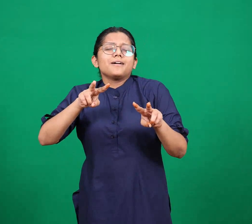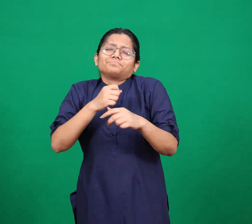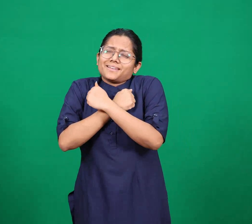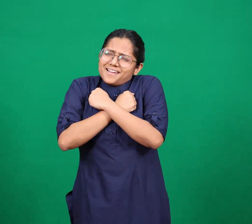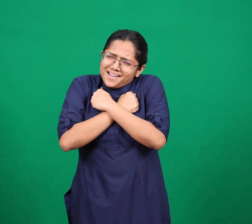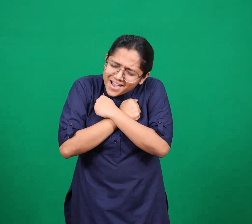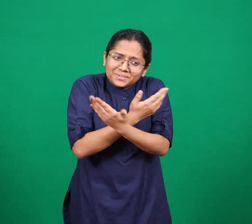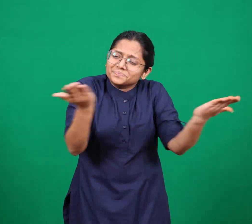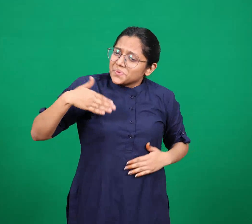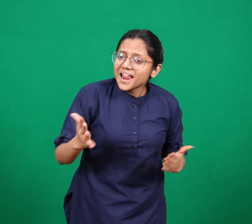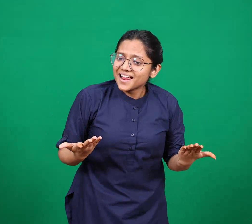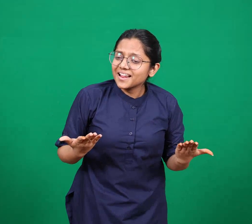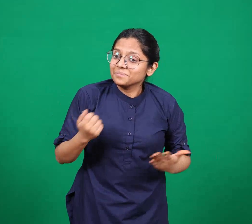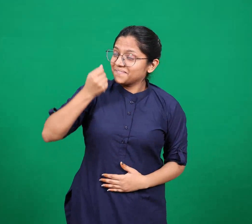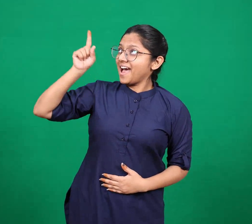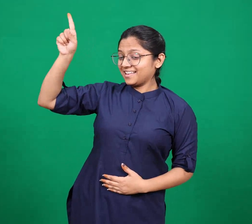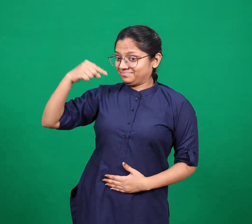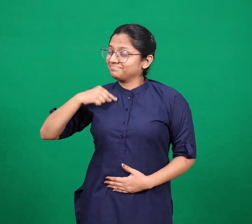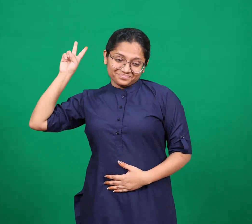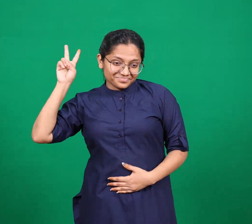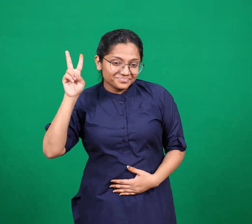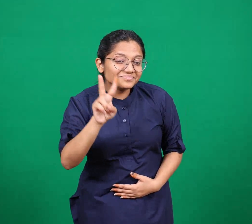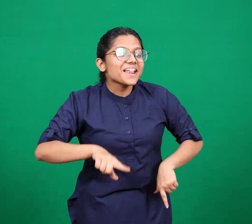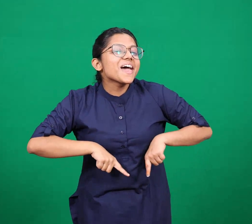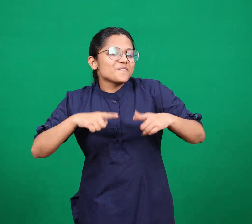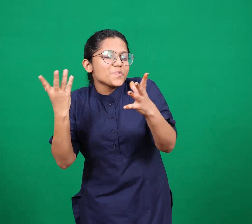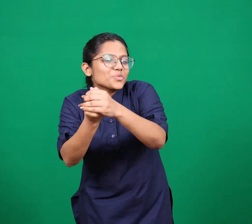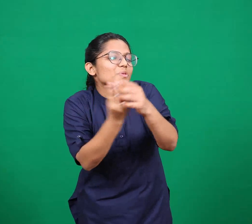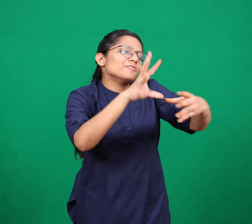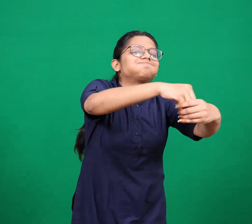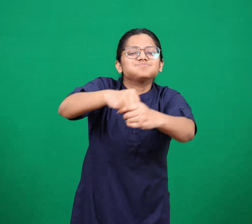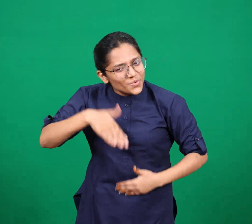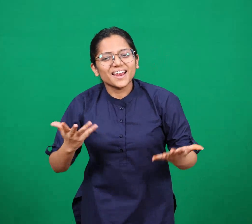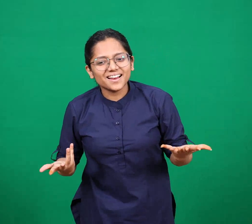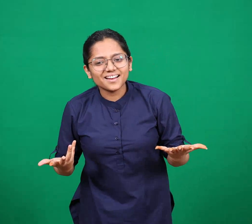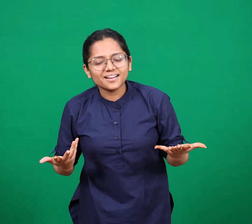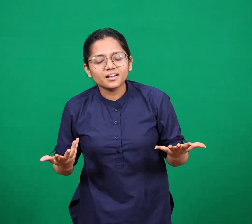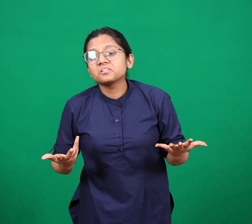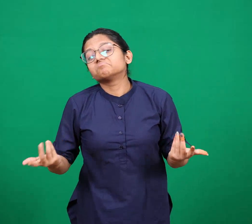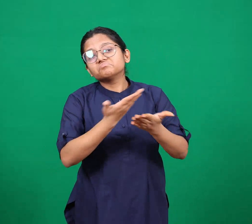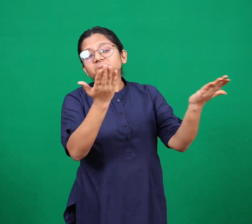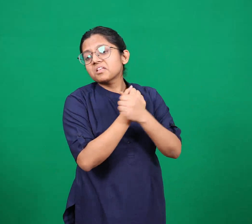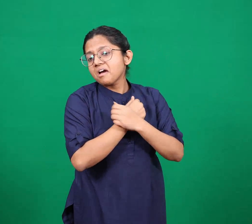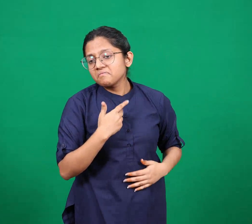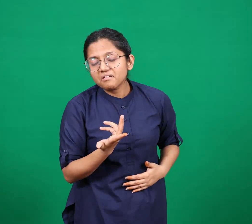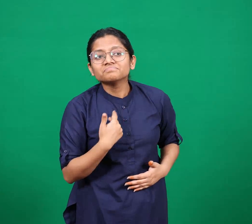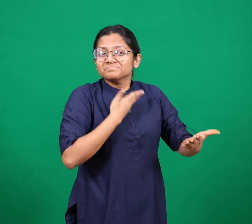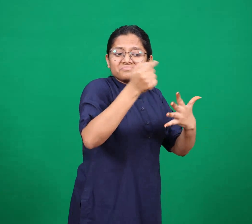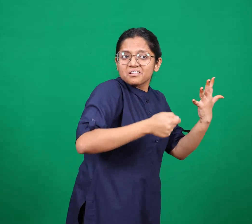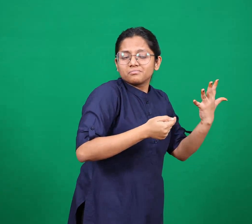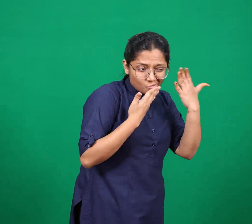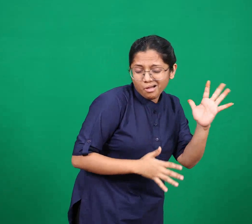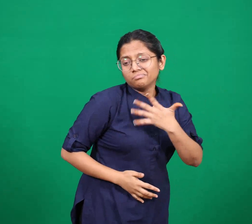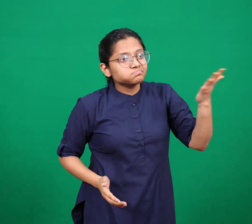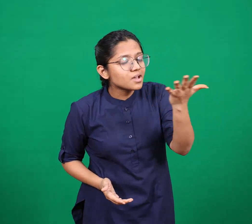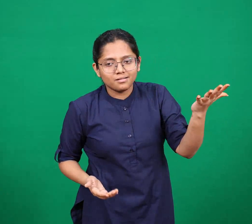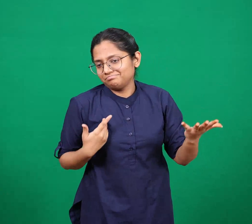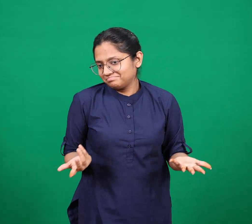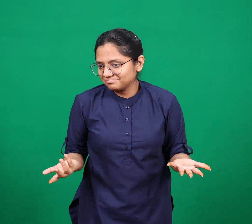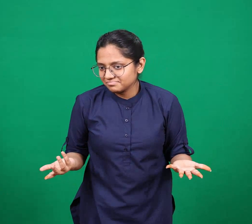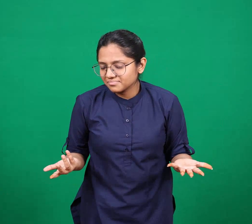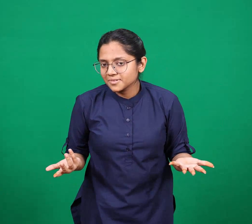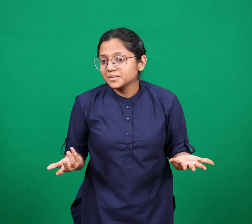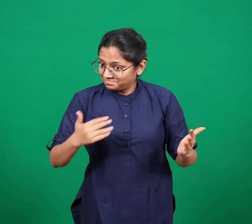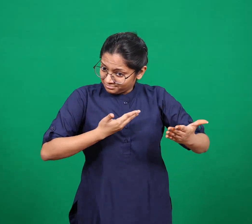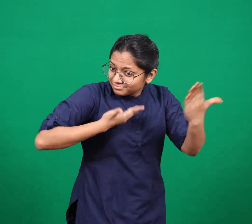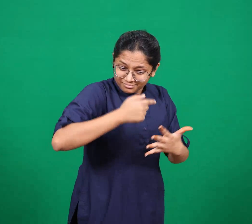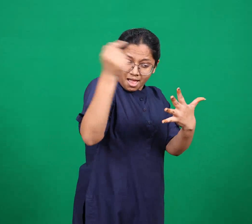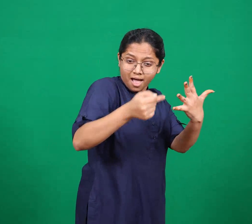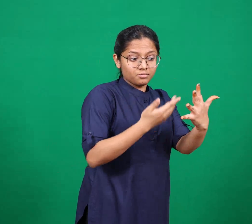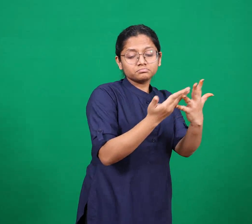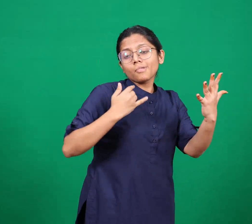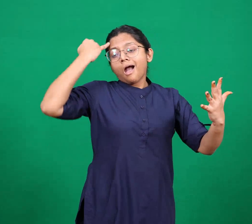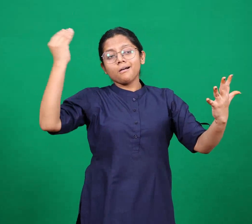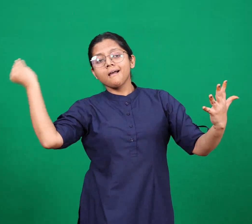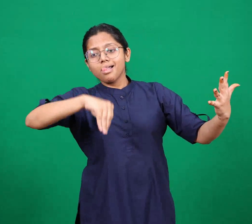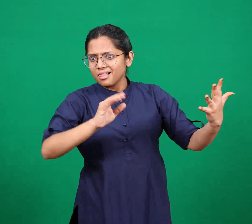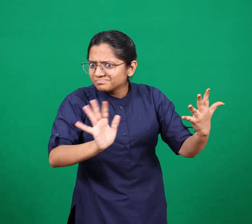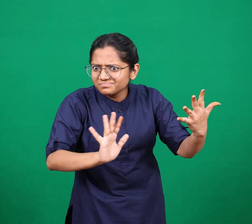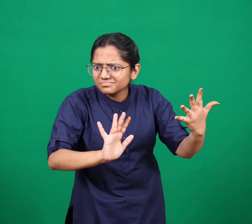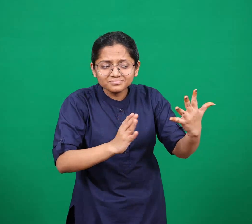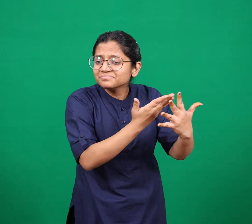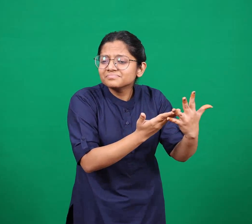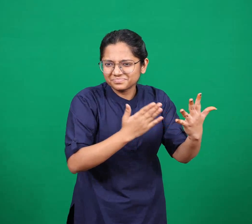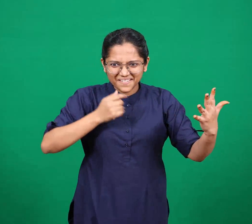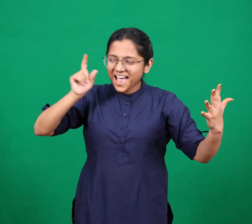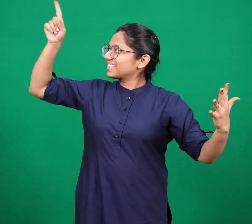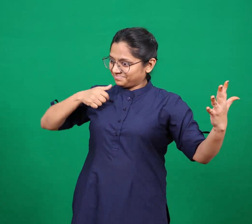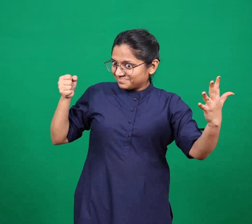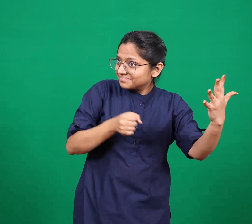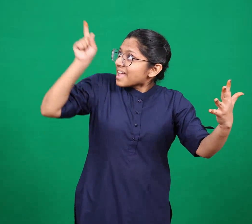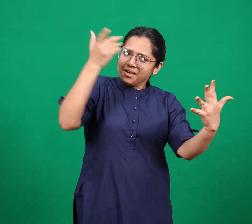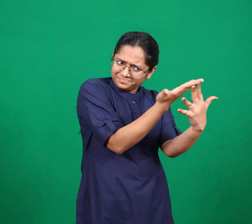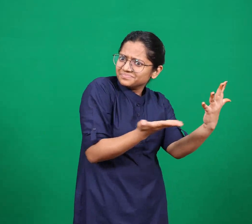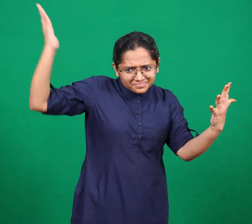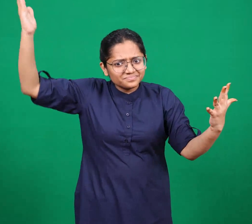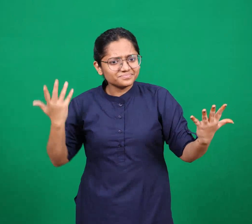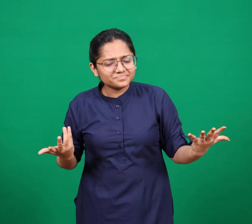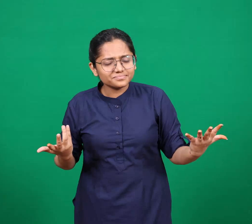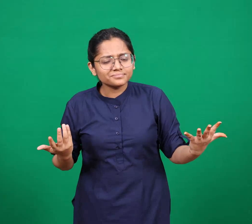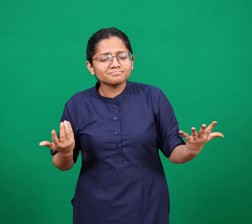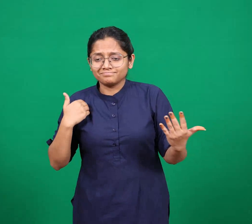My Father will love him, and We will come to him and make Our home with him. Whoever does not love Me does not keep My words.